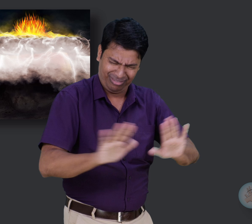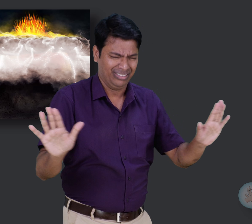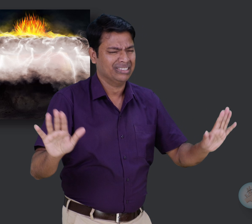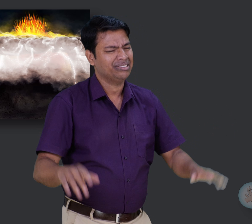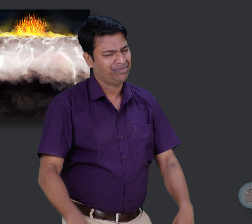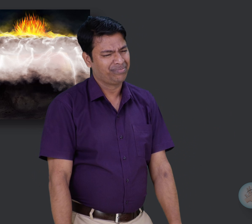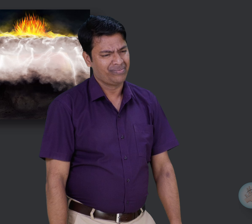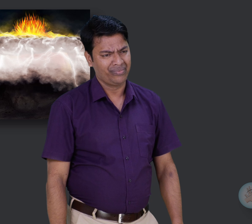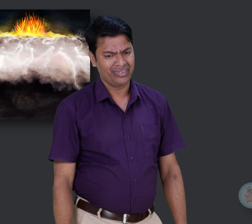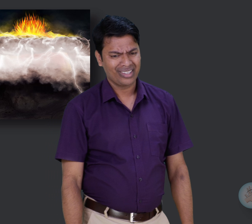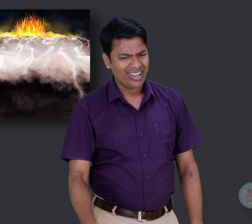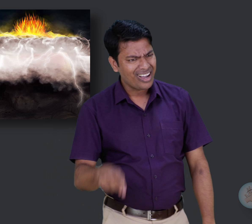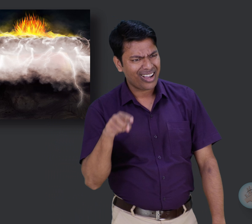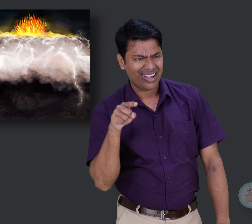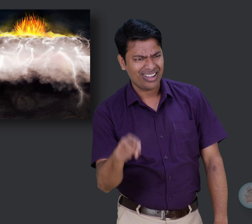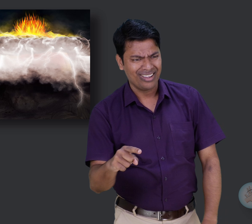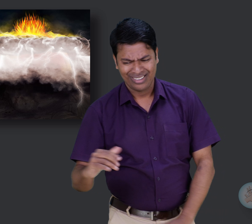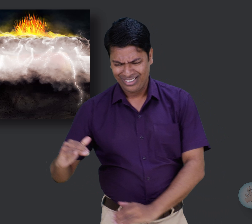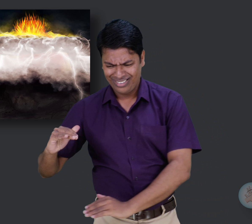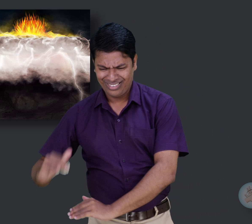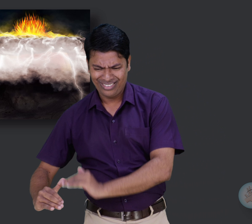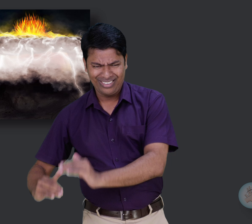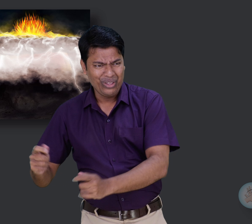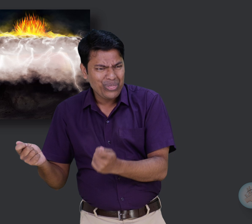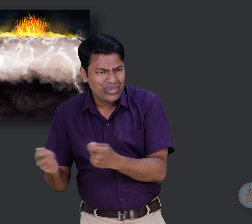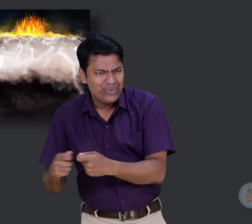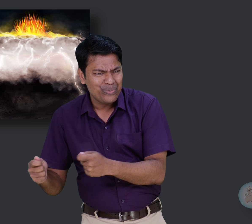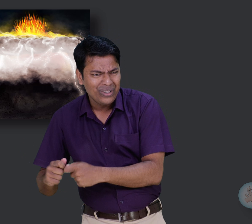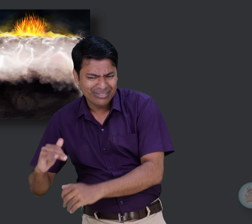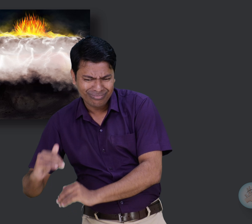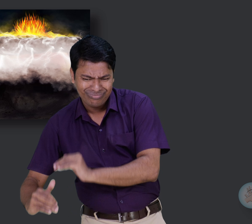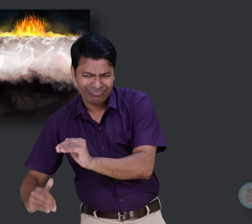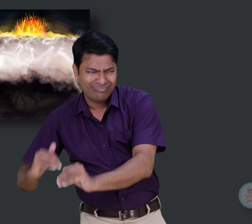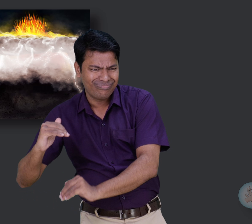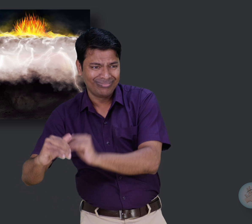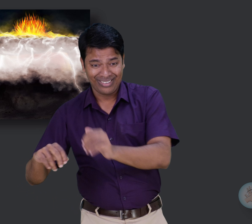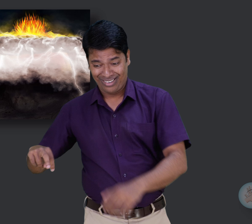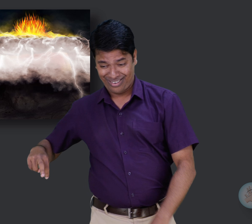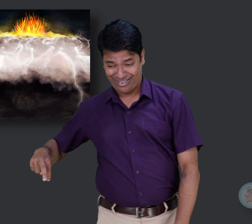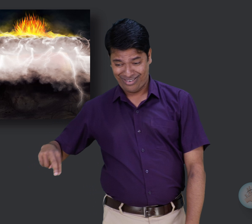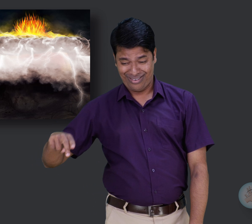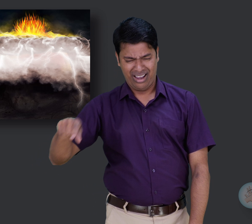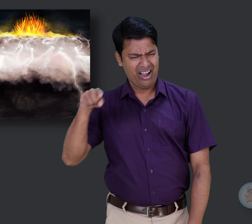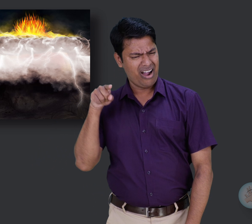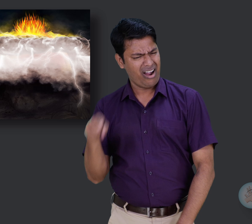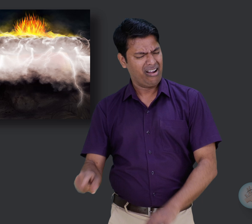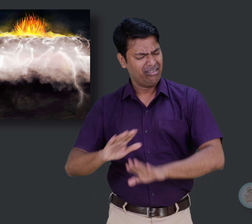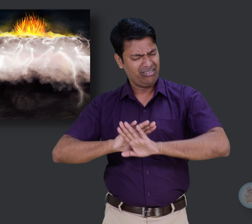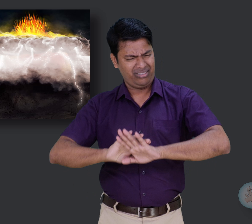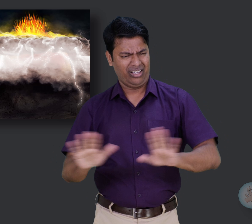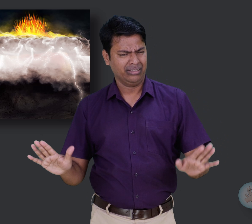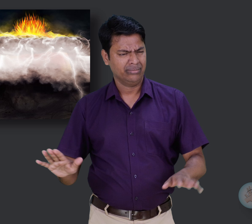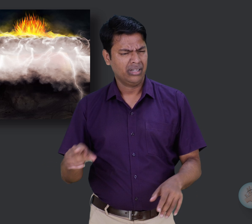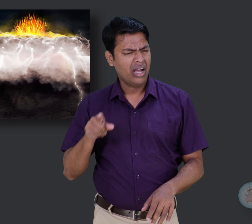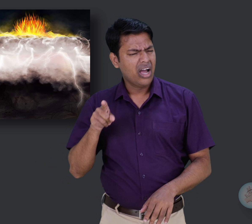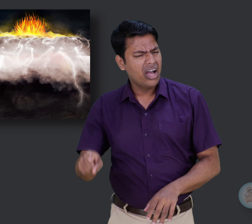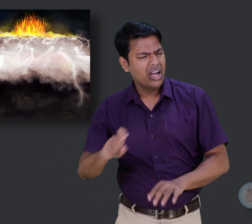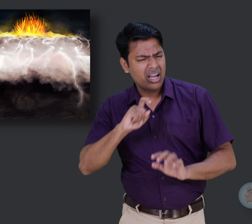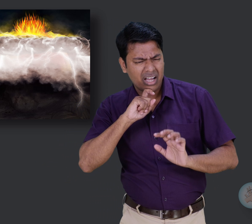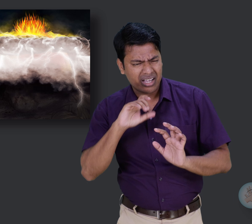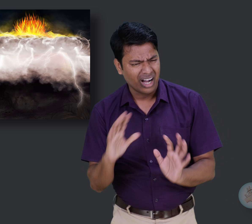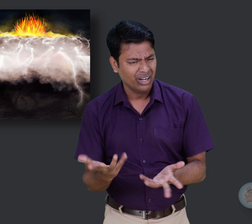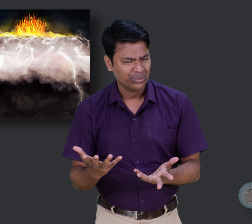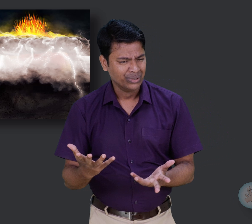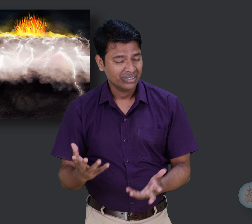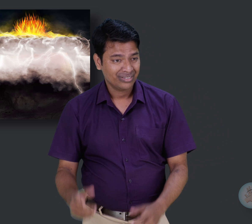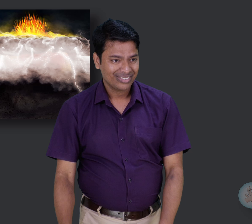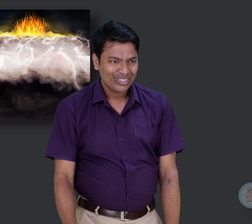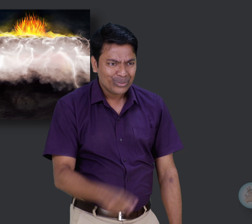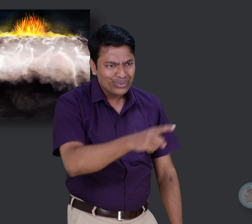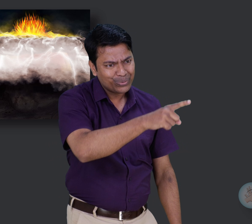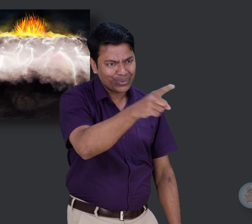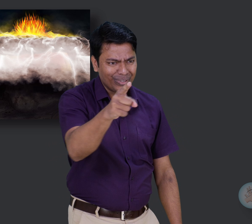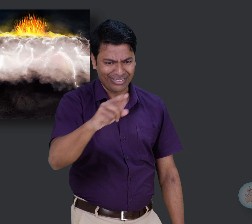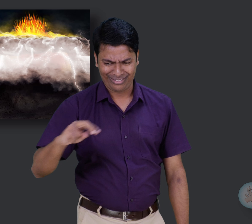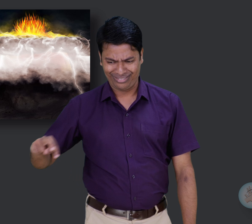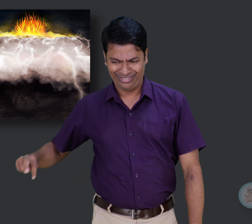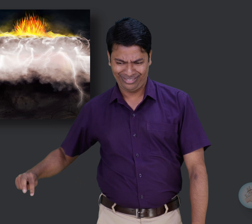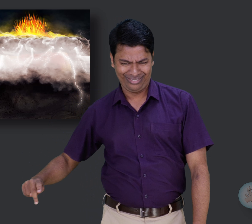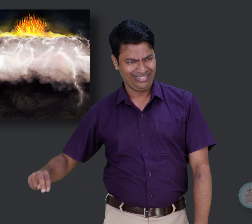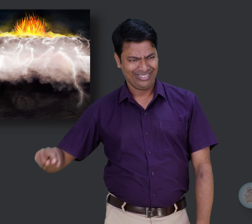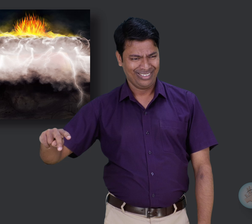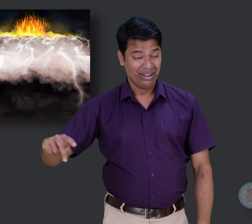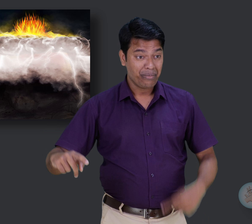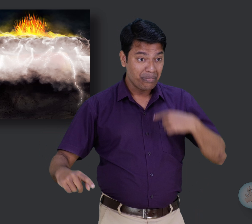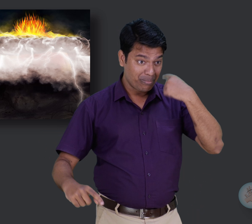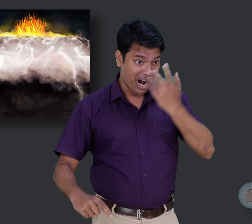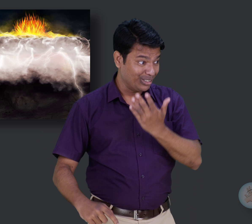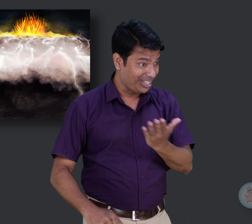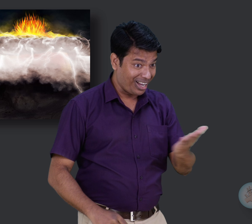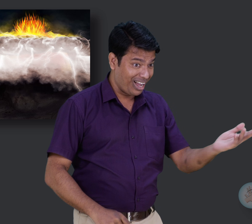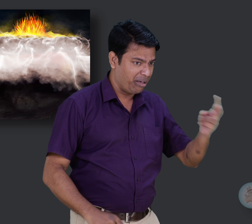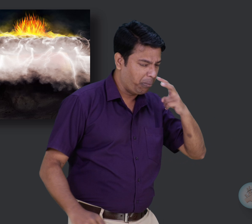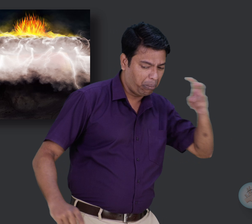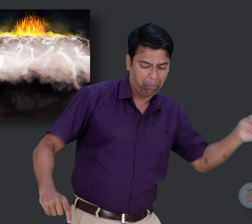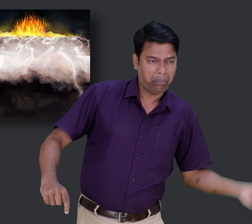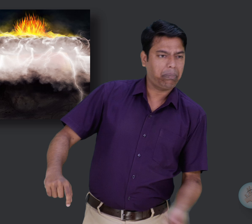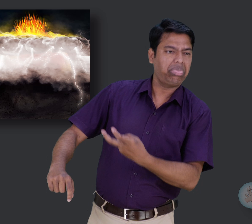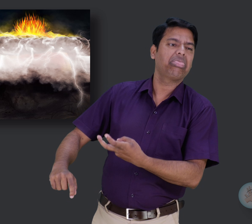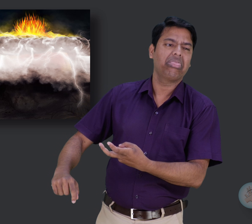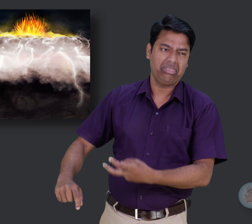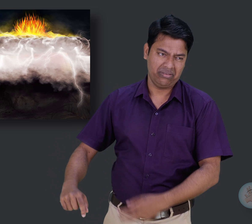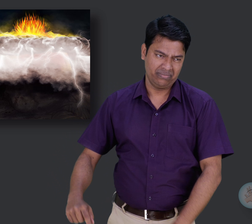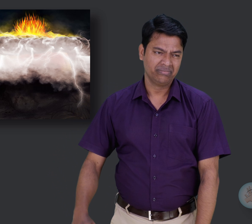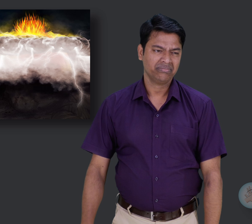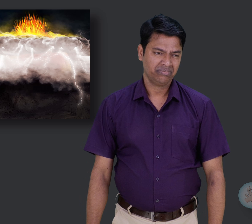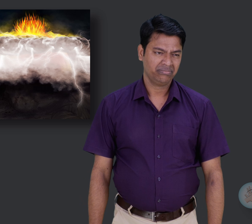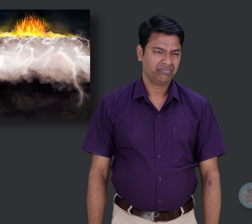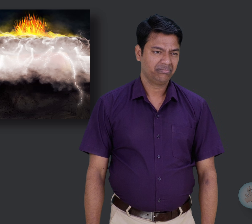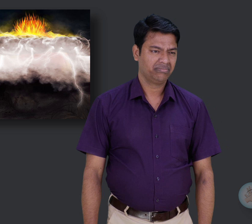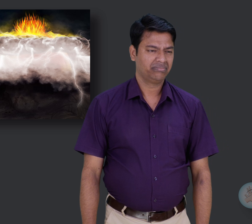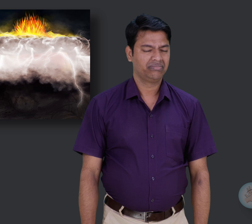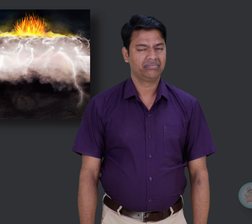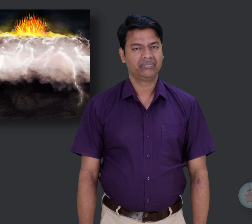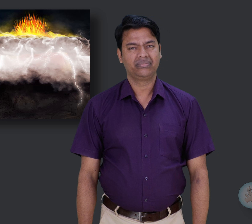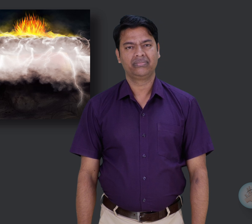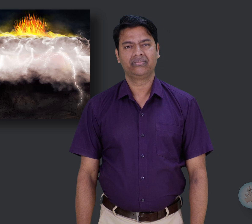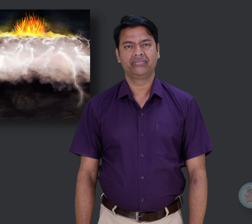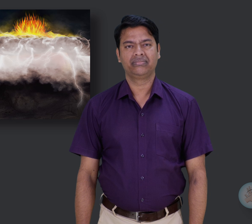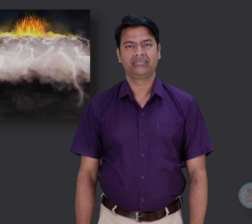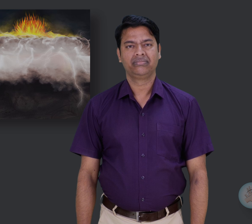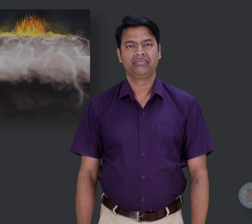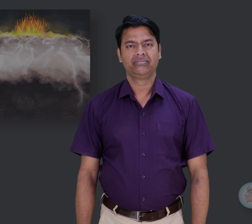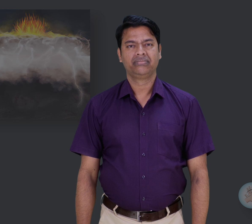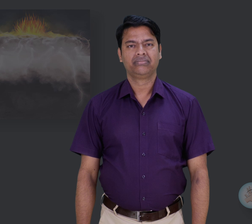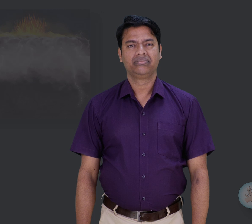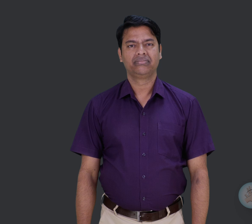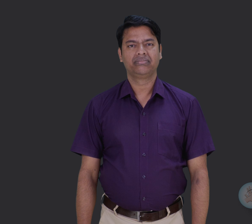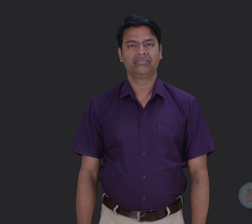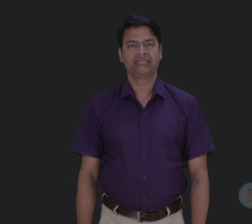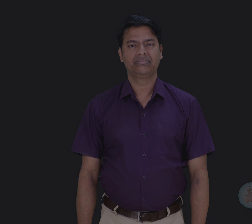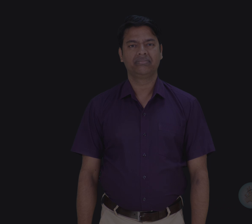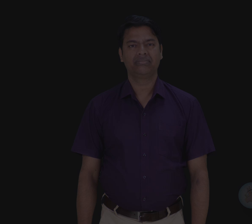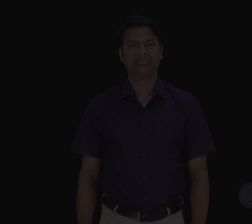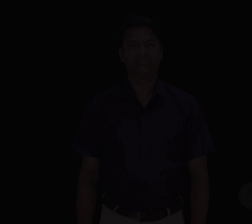And you must not go up to My altar on steps, lest your nakedness be exposed on it.’